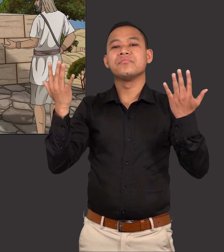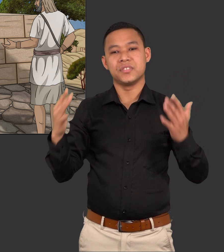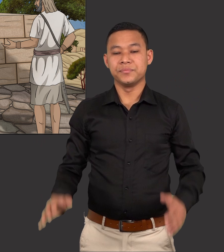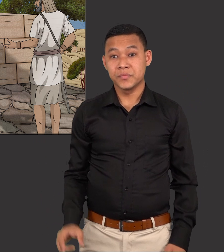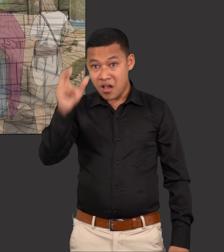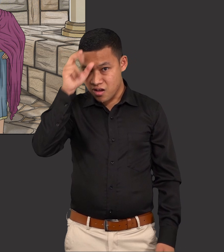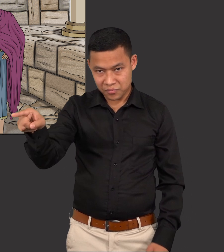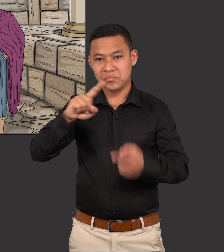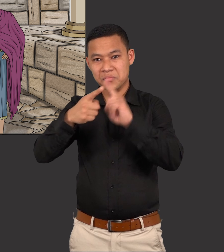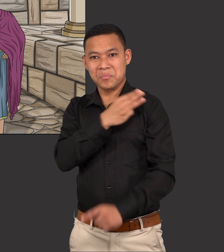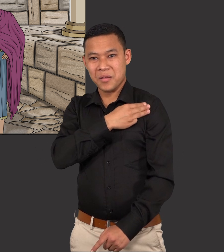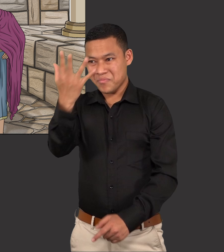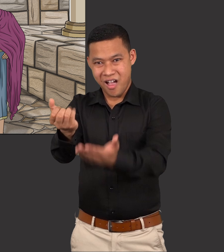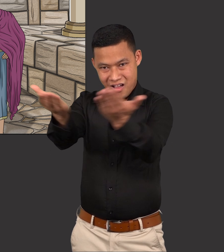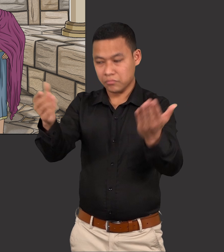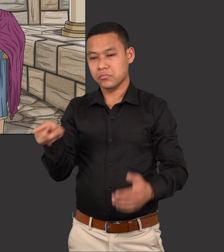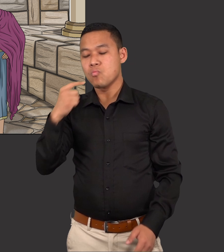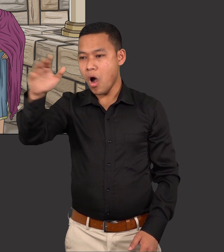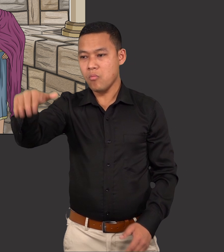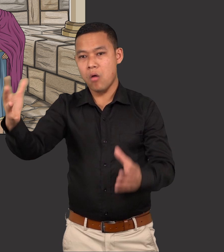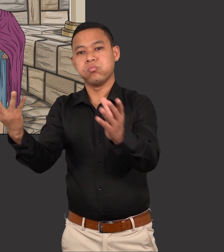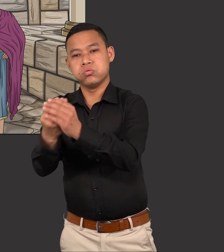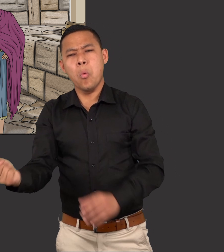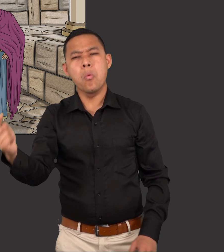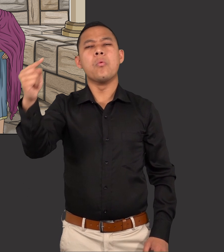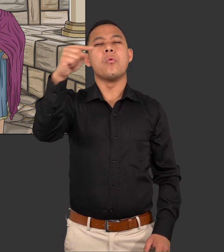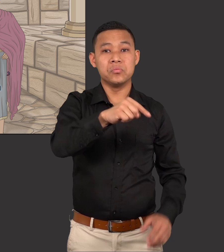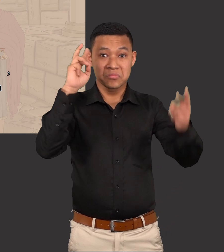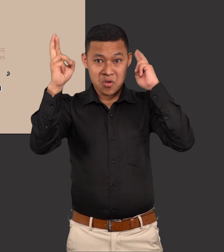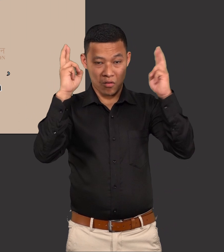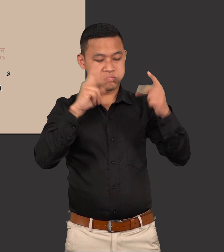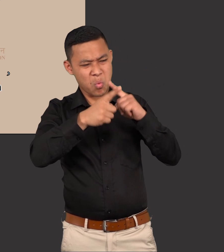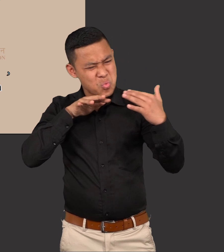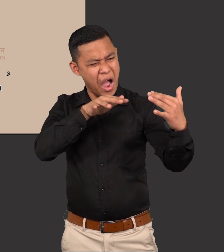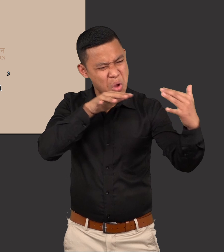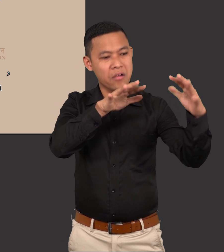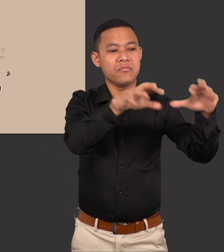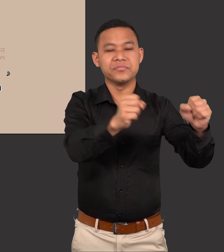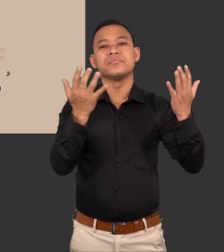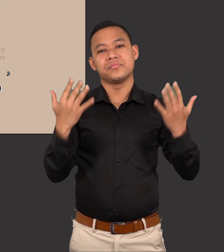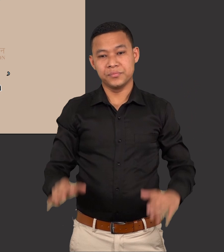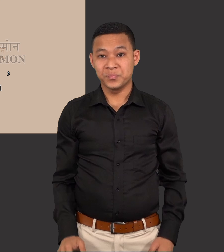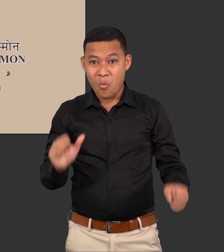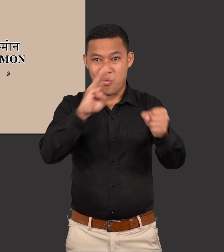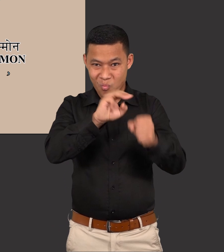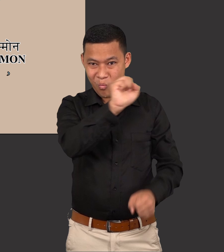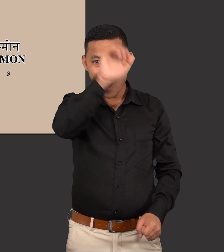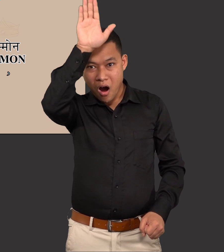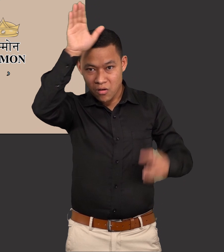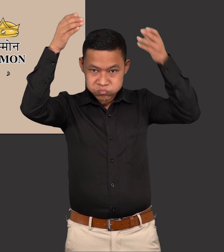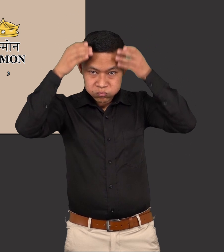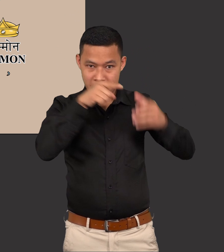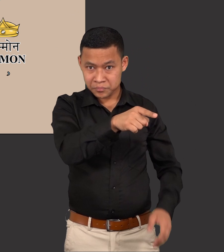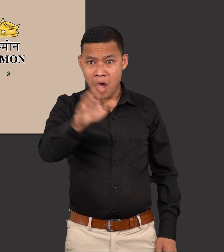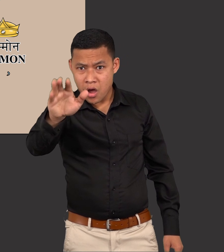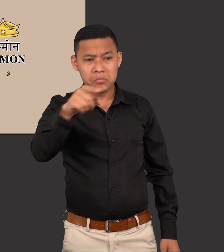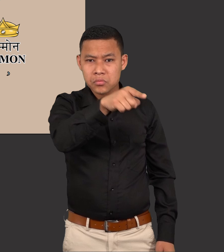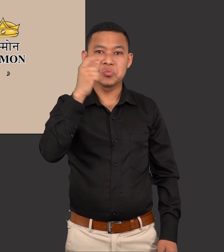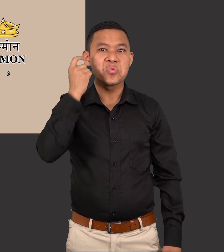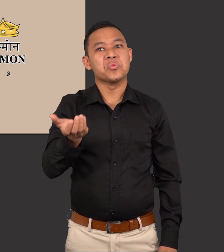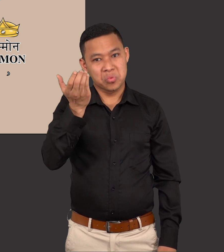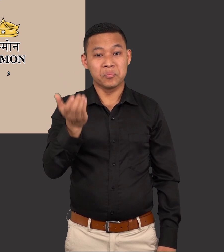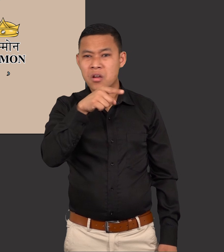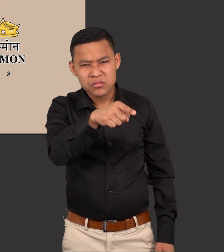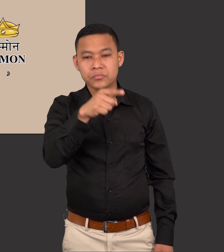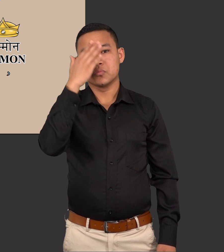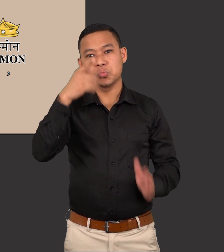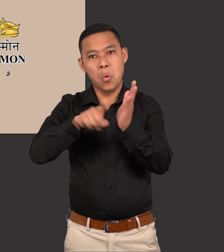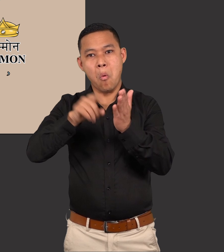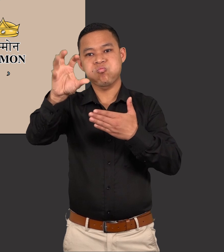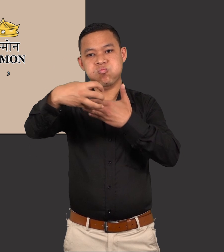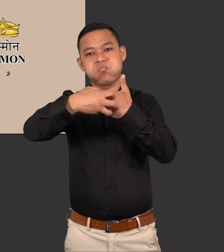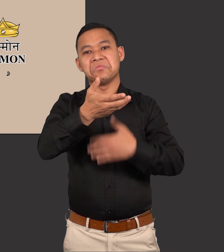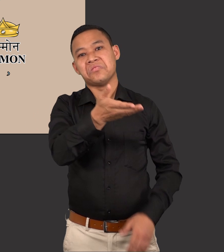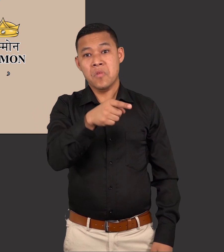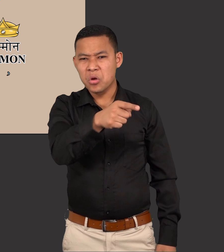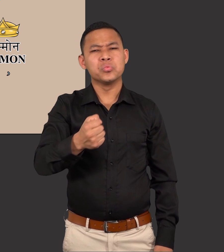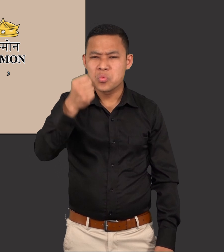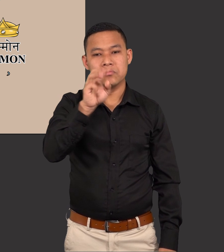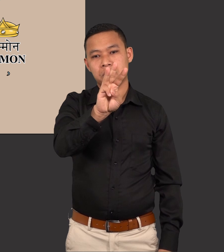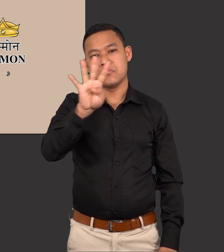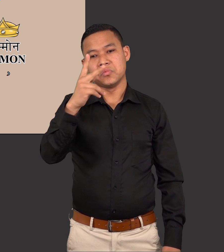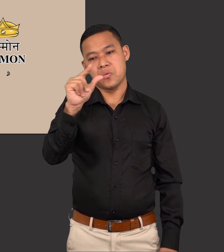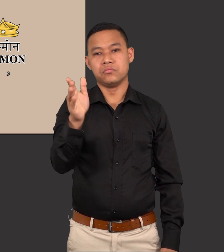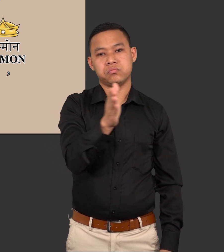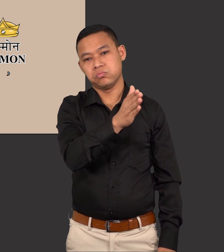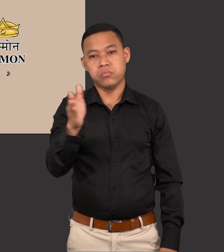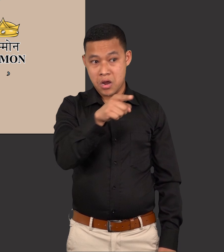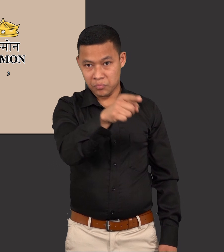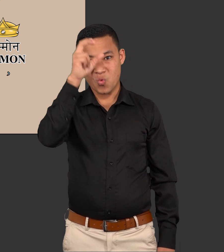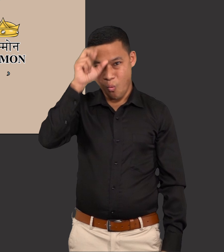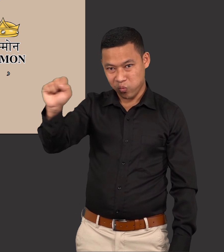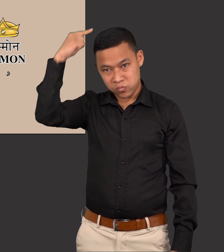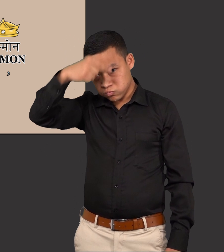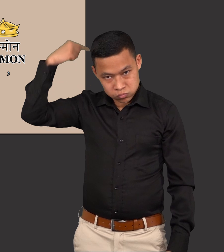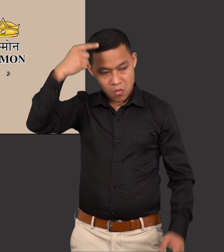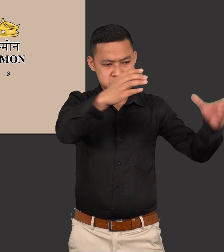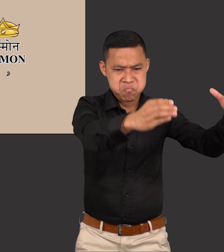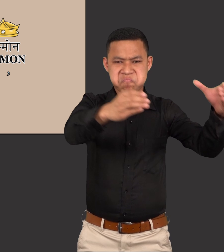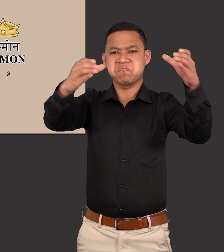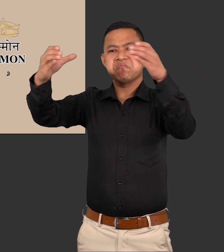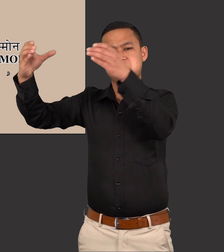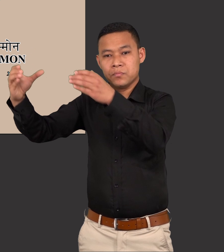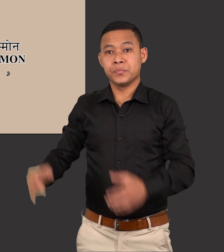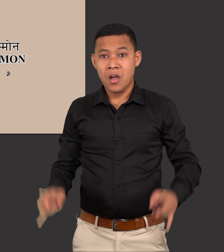So David assembled all the troops and went to Rabbah; and he fought against it and captured it. Then he took the crown from the head of their king.